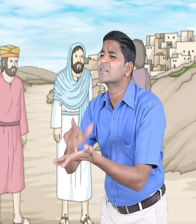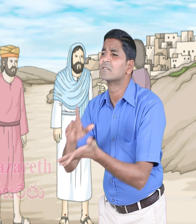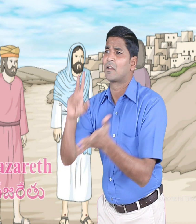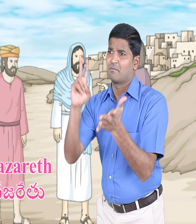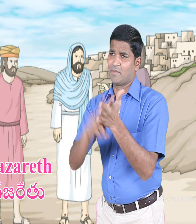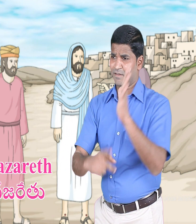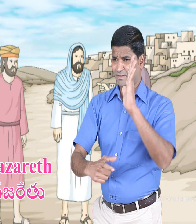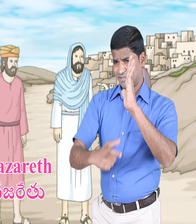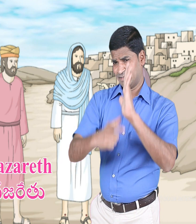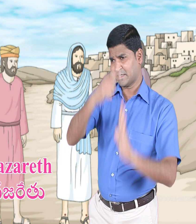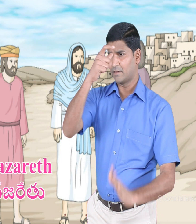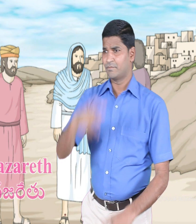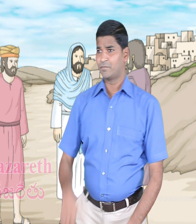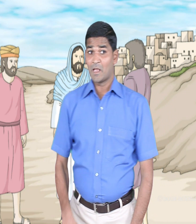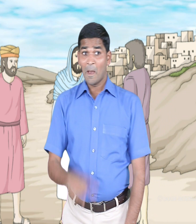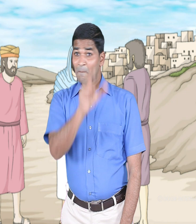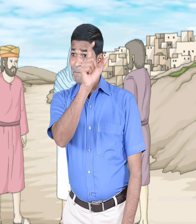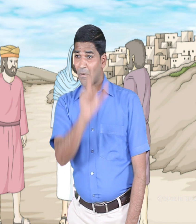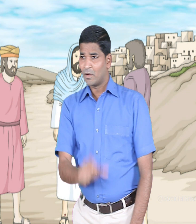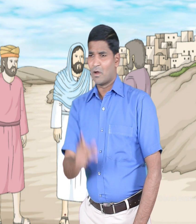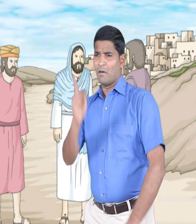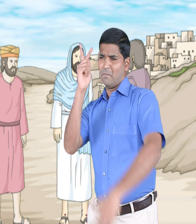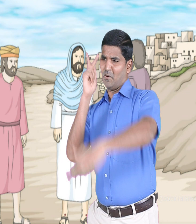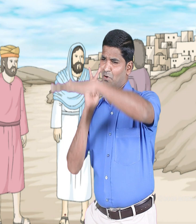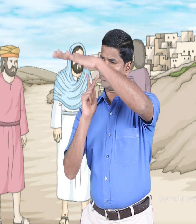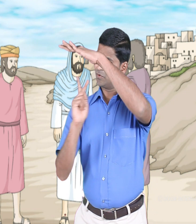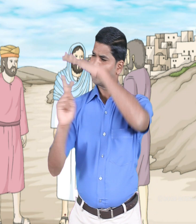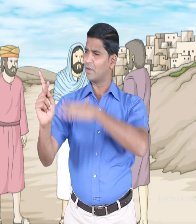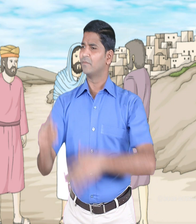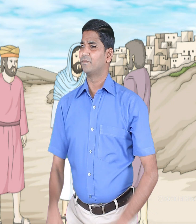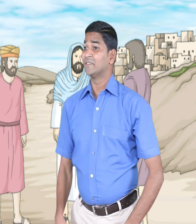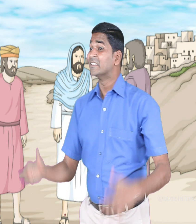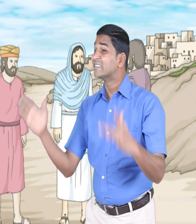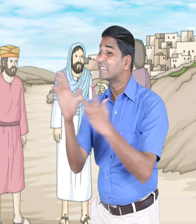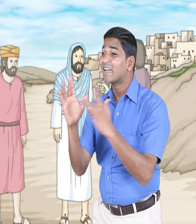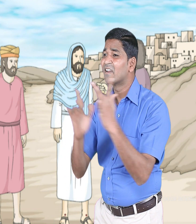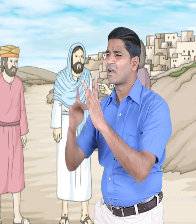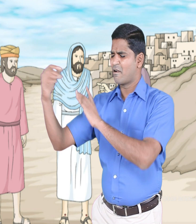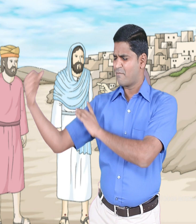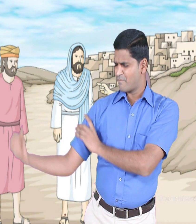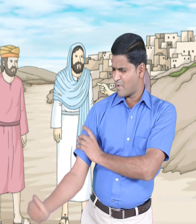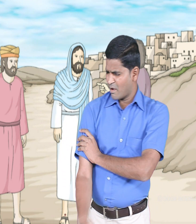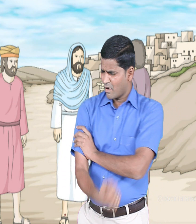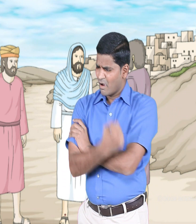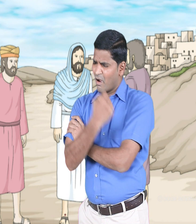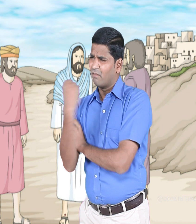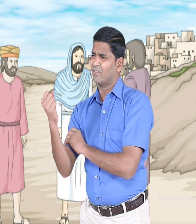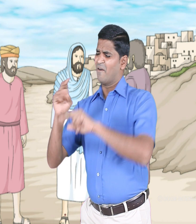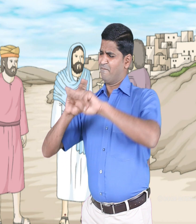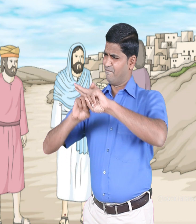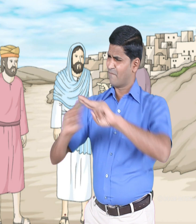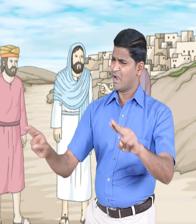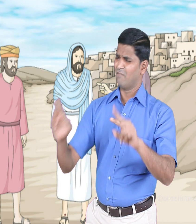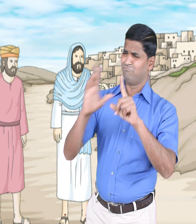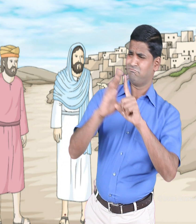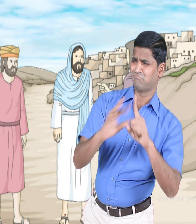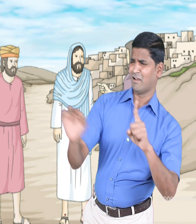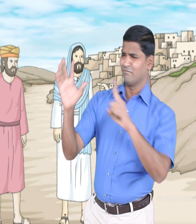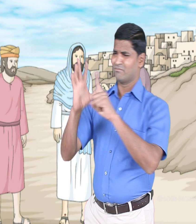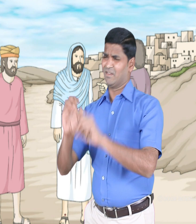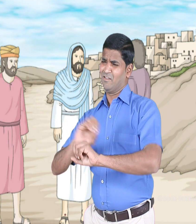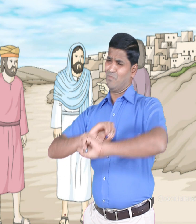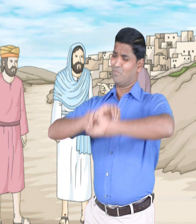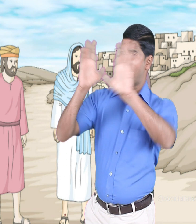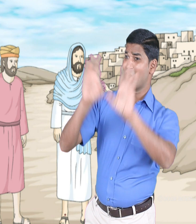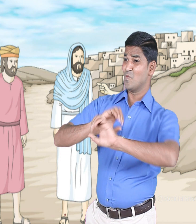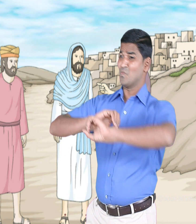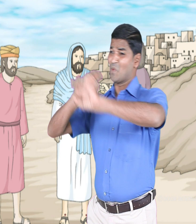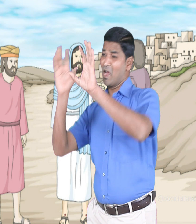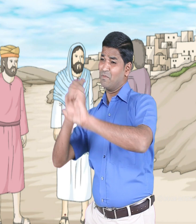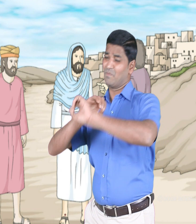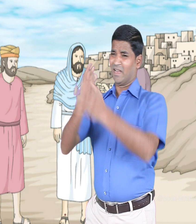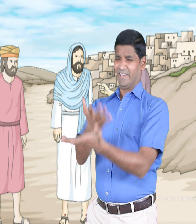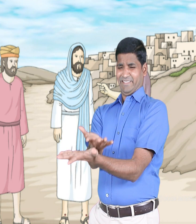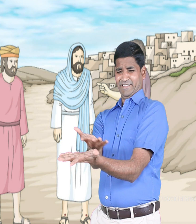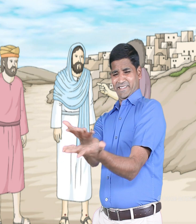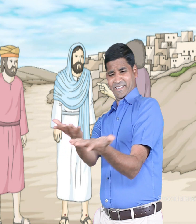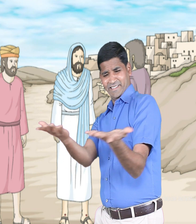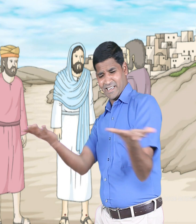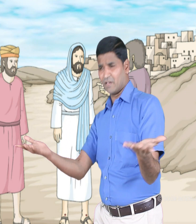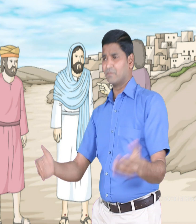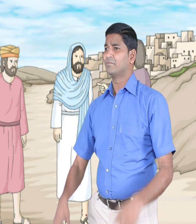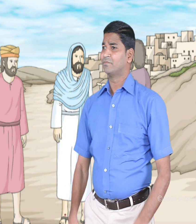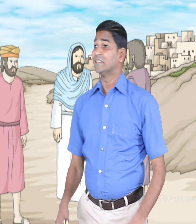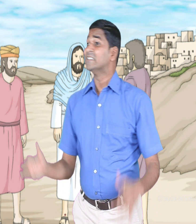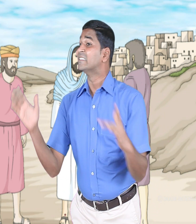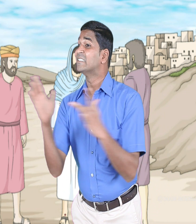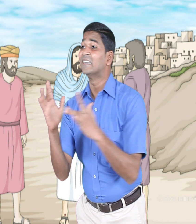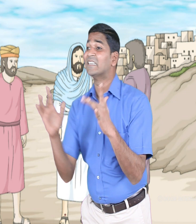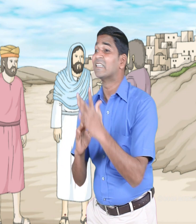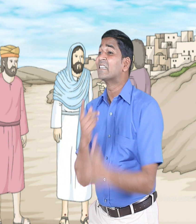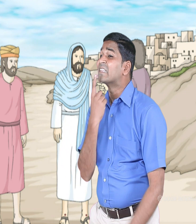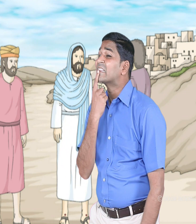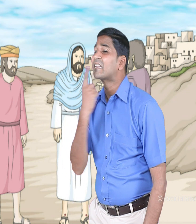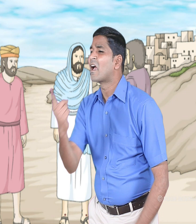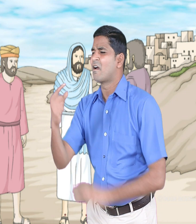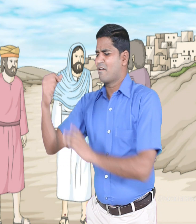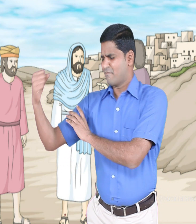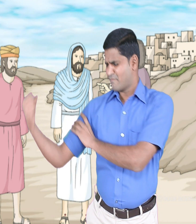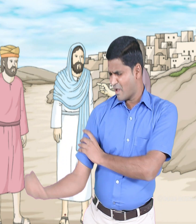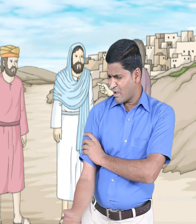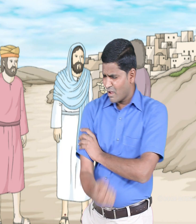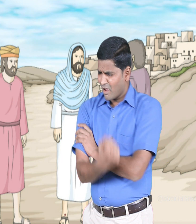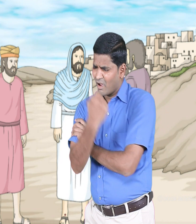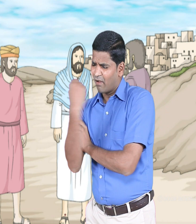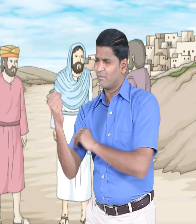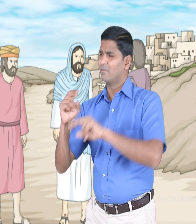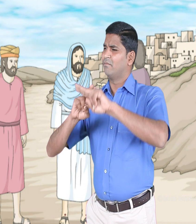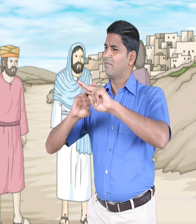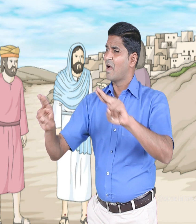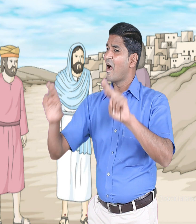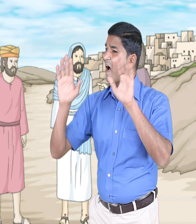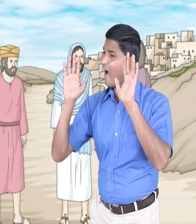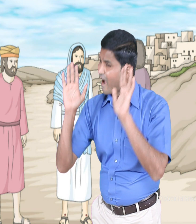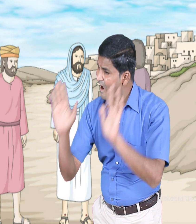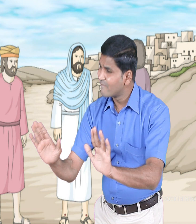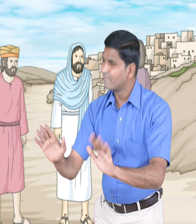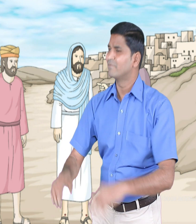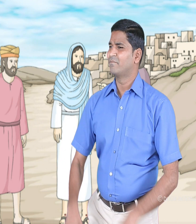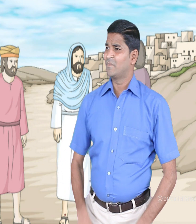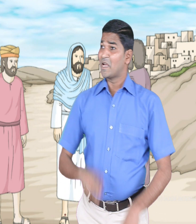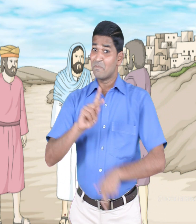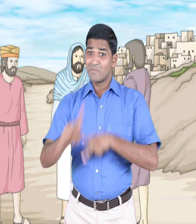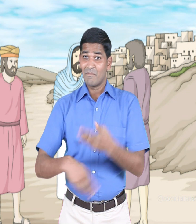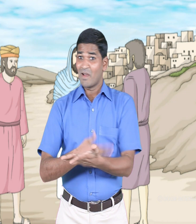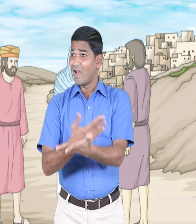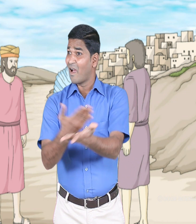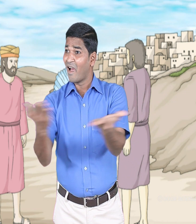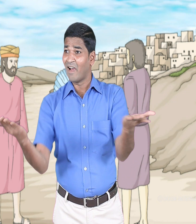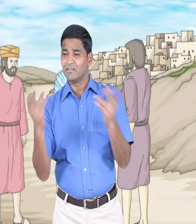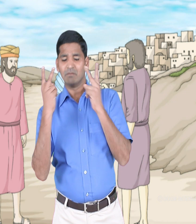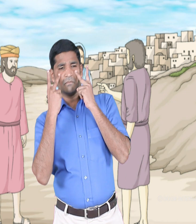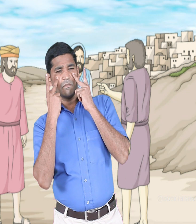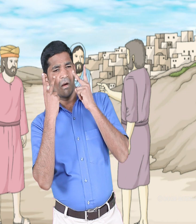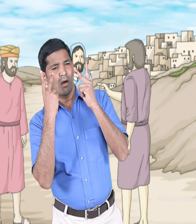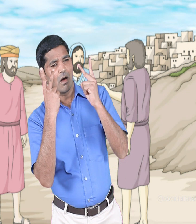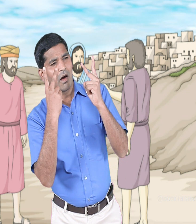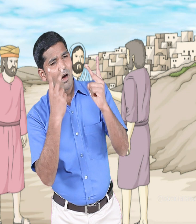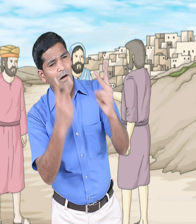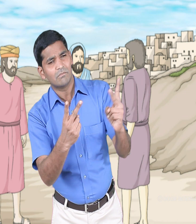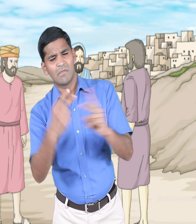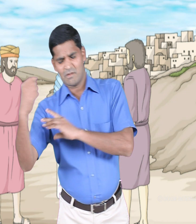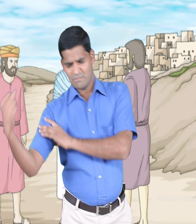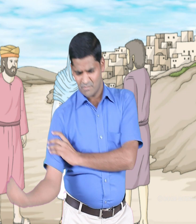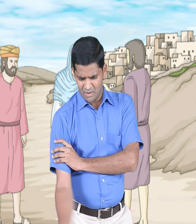“This man was a prophet, powerful in speech and action before God and all the people.